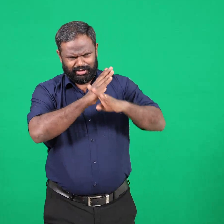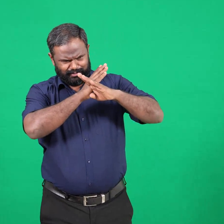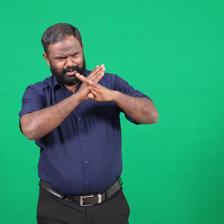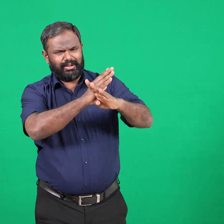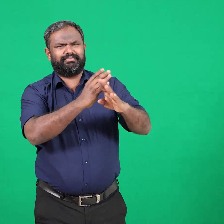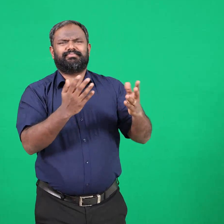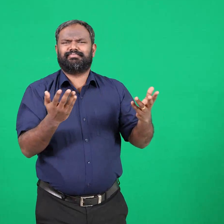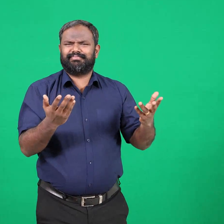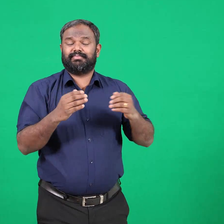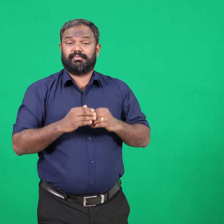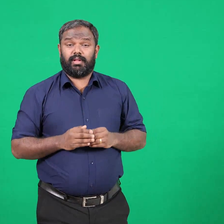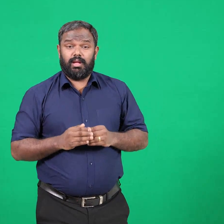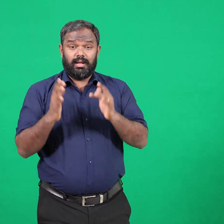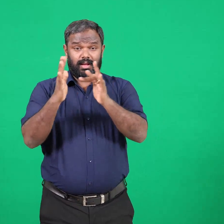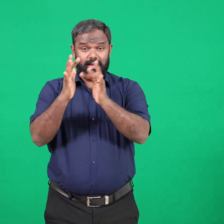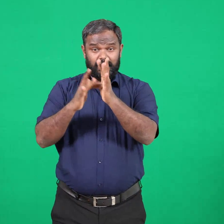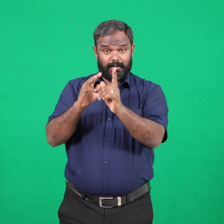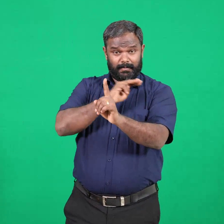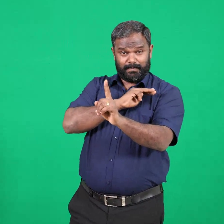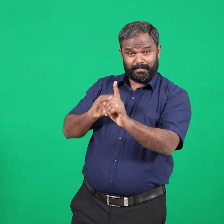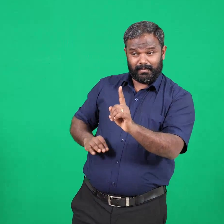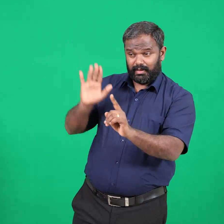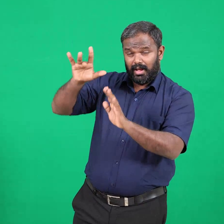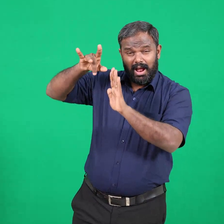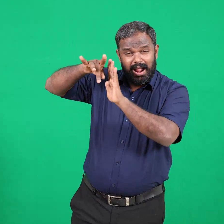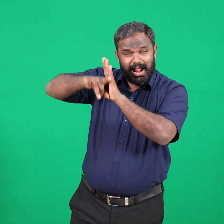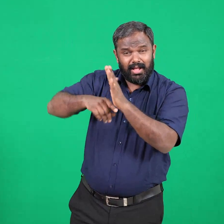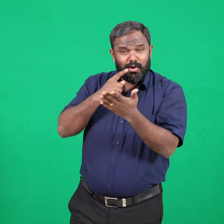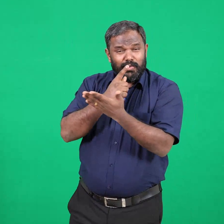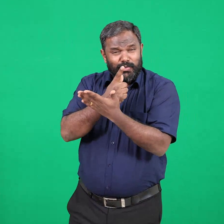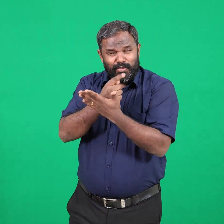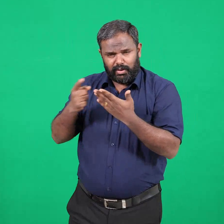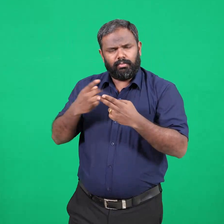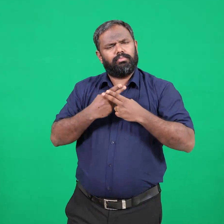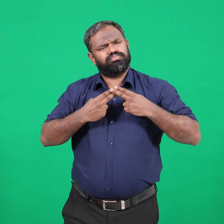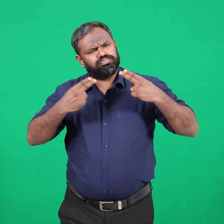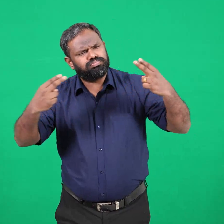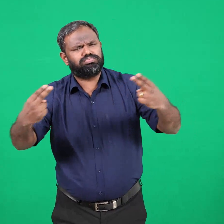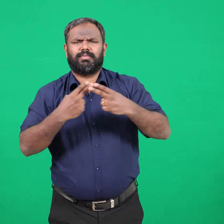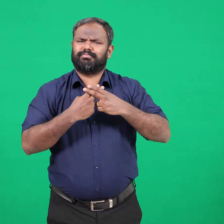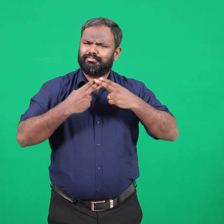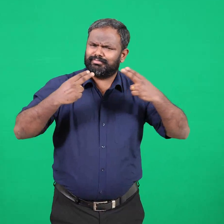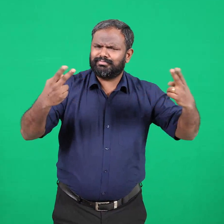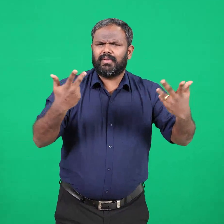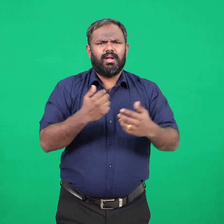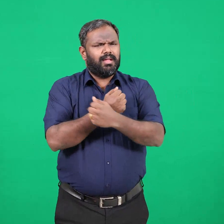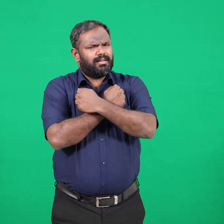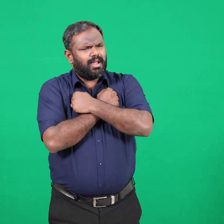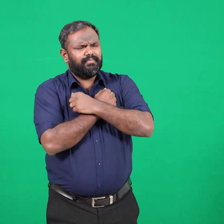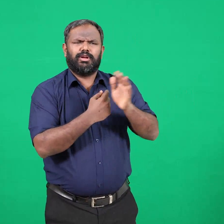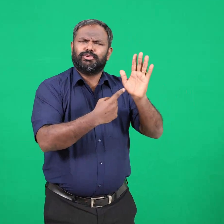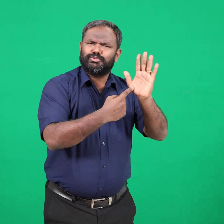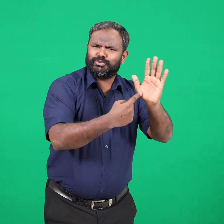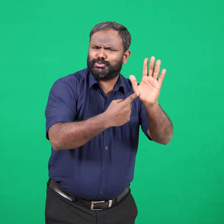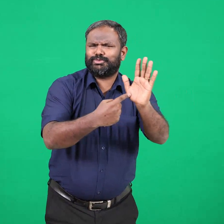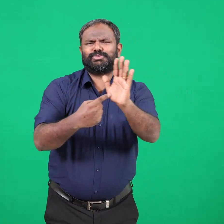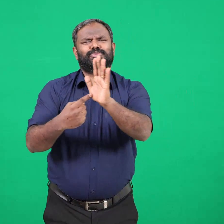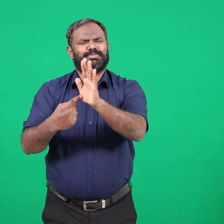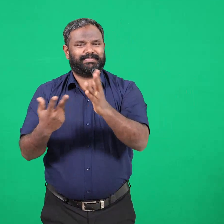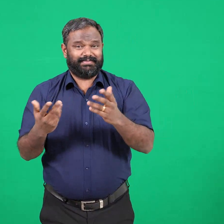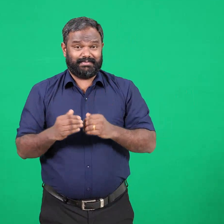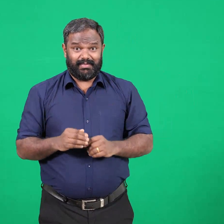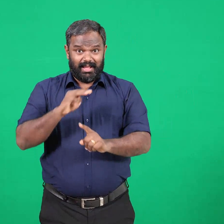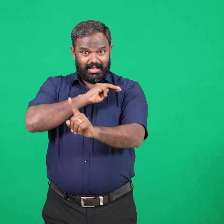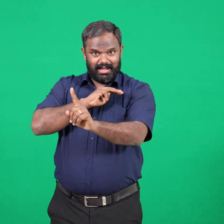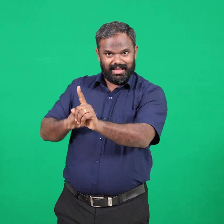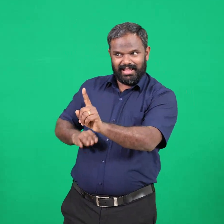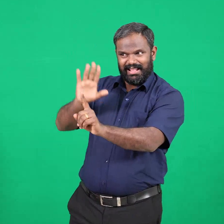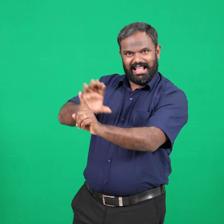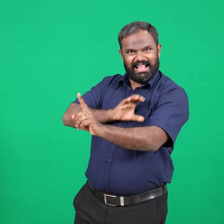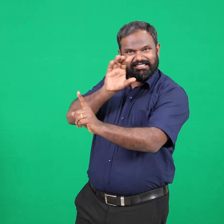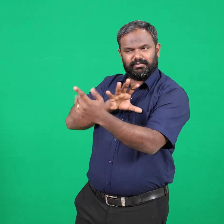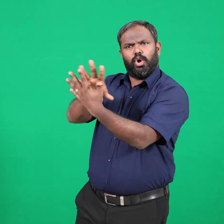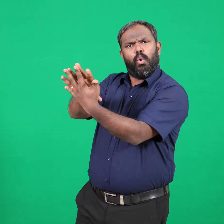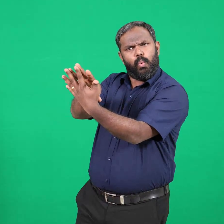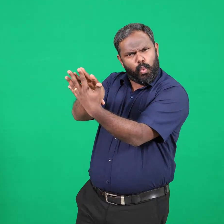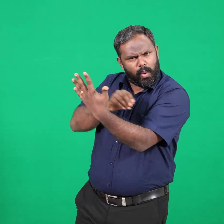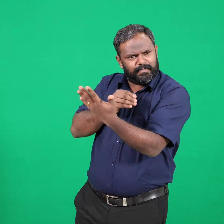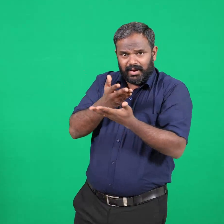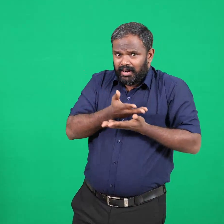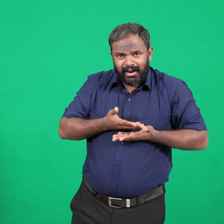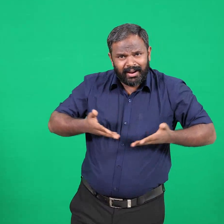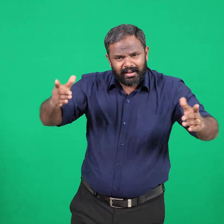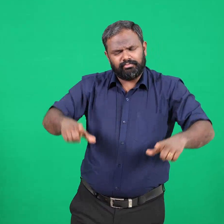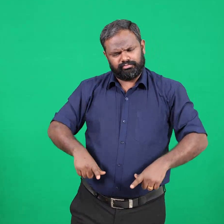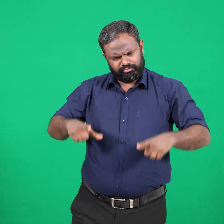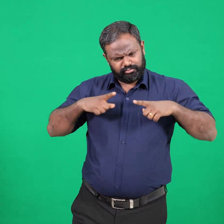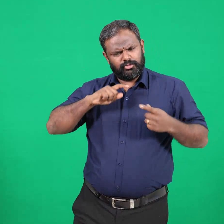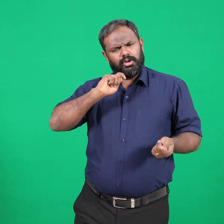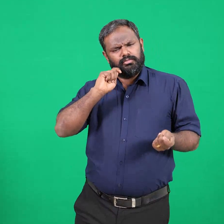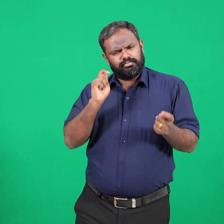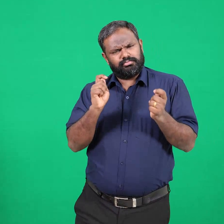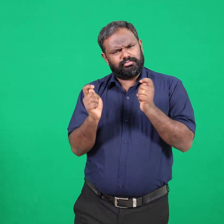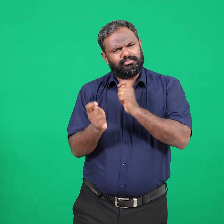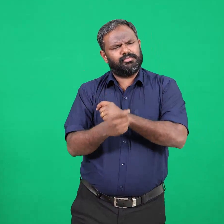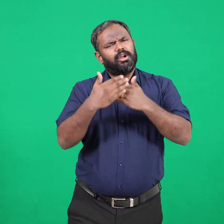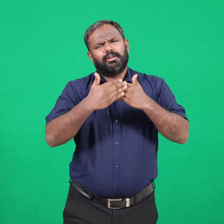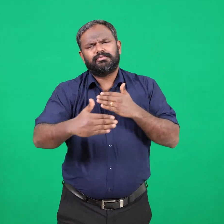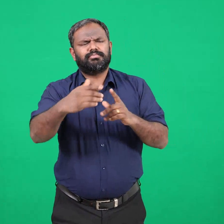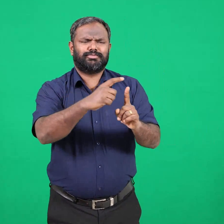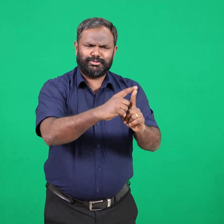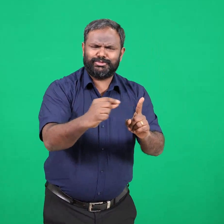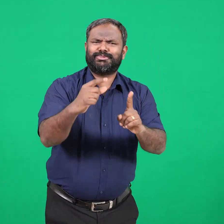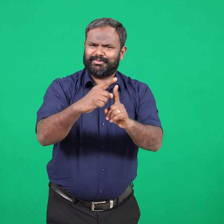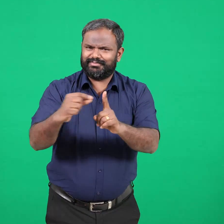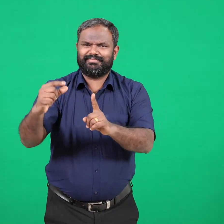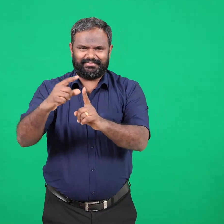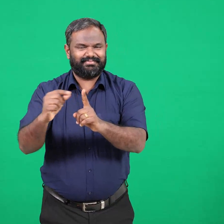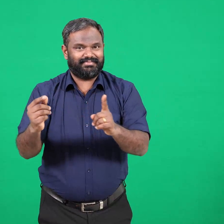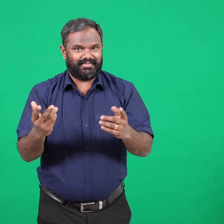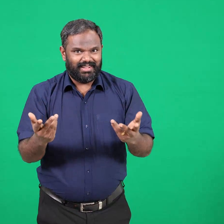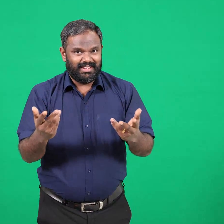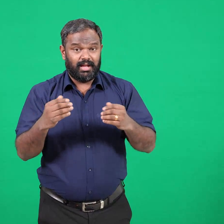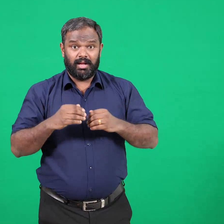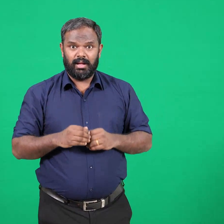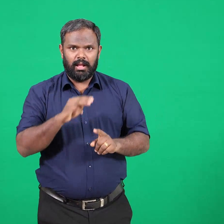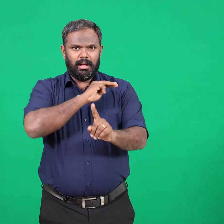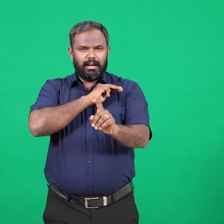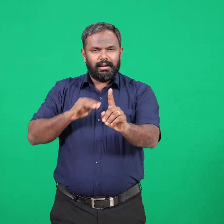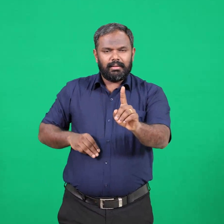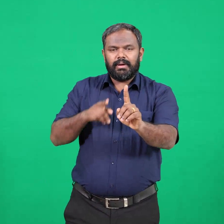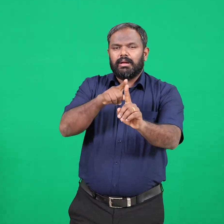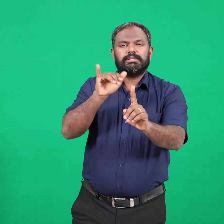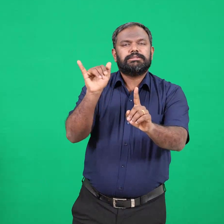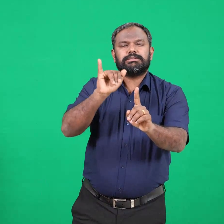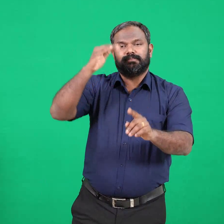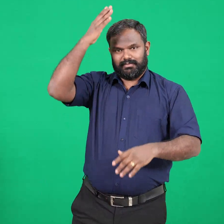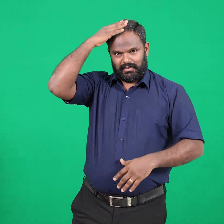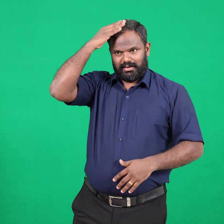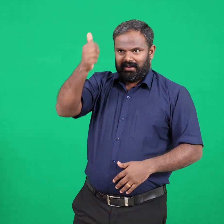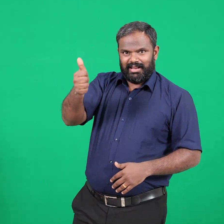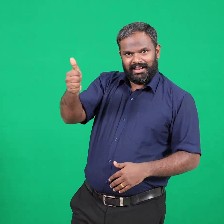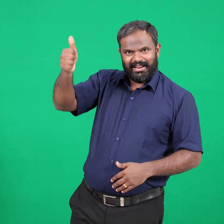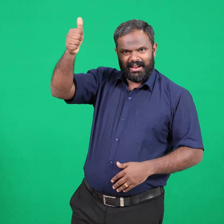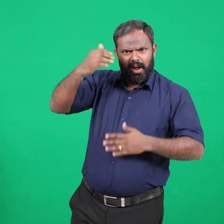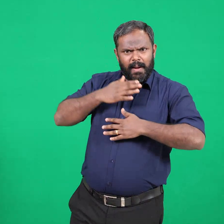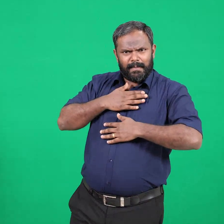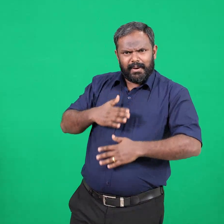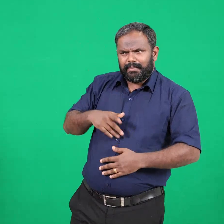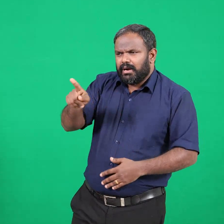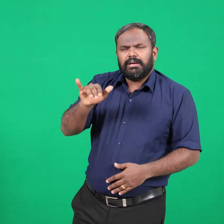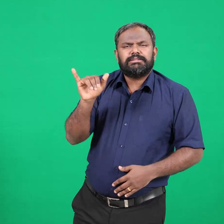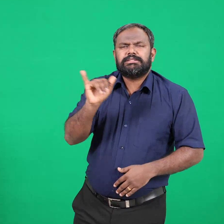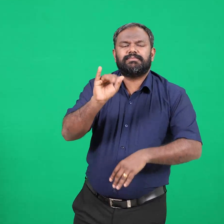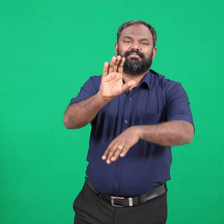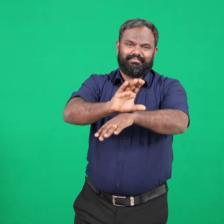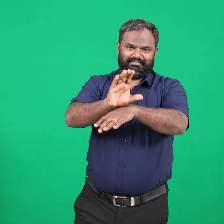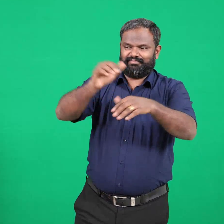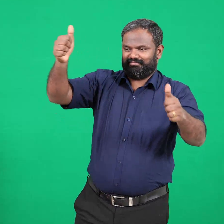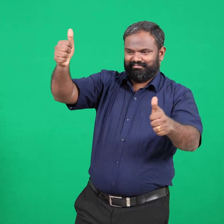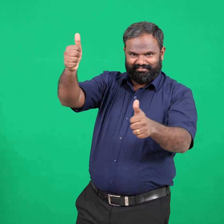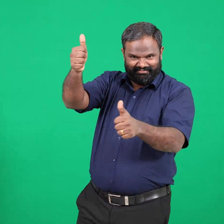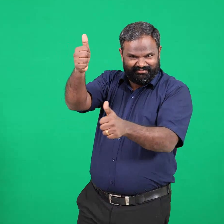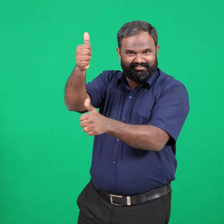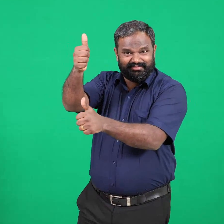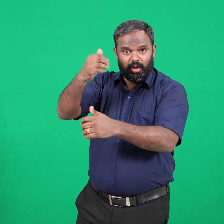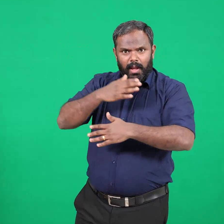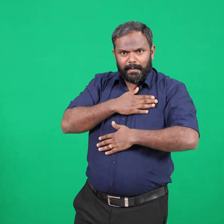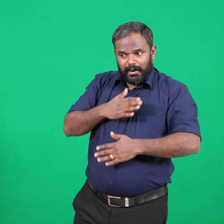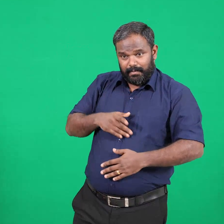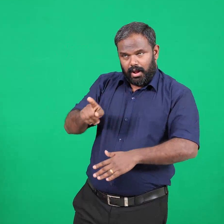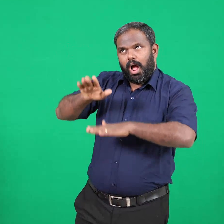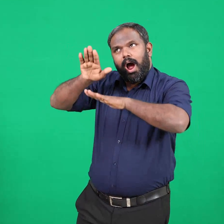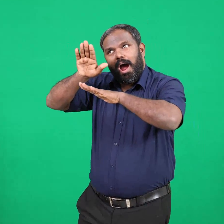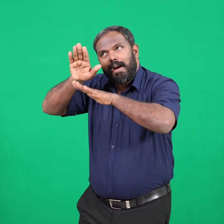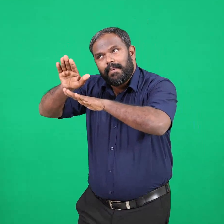Instead, speaking the truth in love, we will in all things grow up into Christ Himself, who is the head.